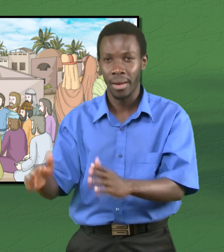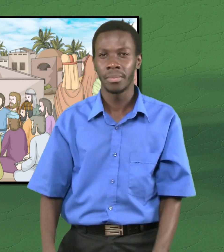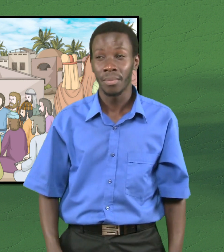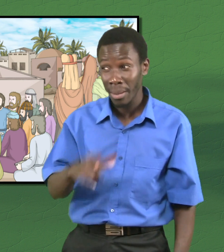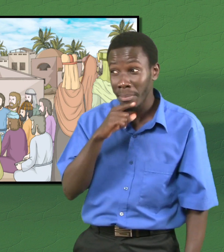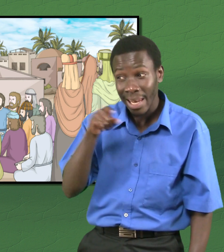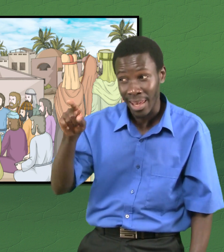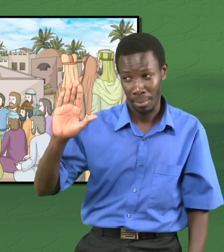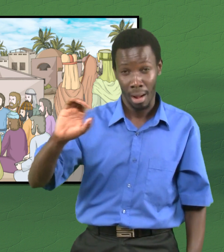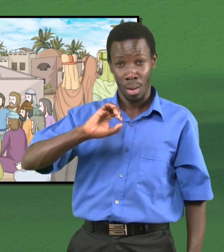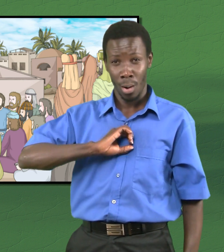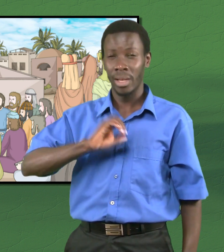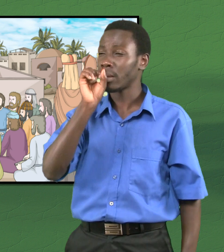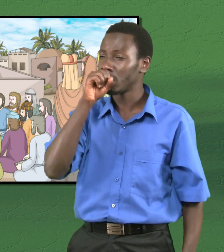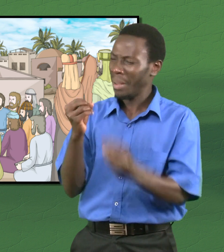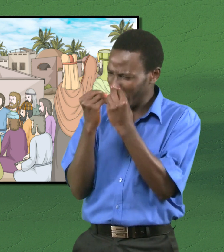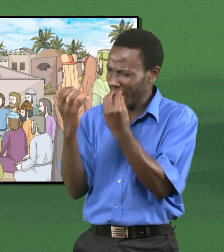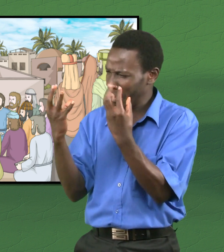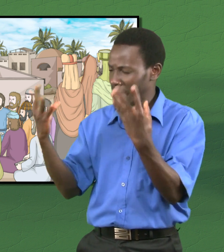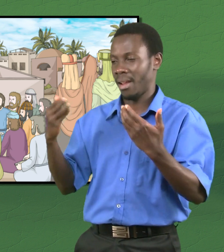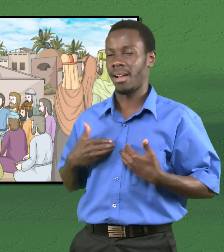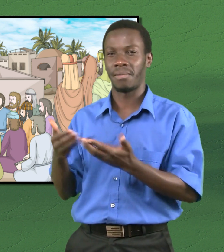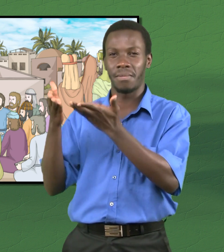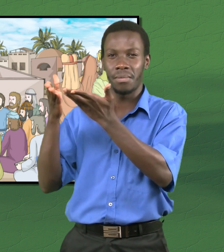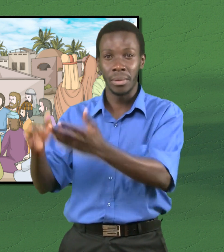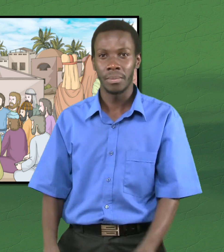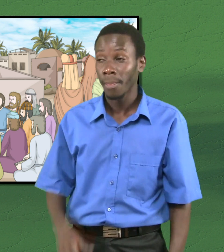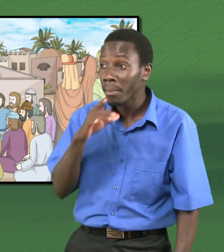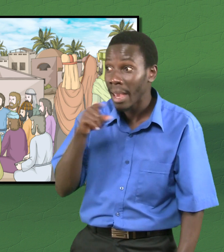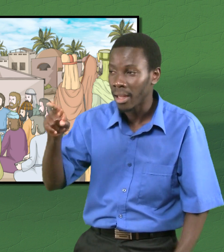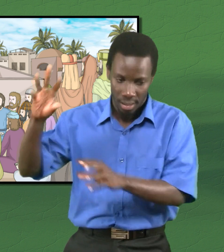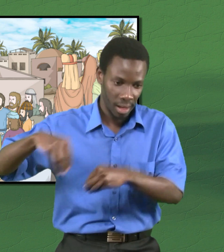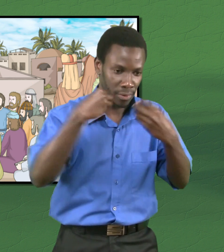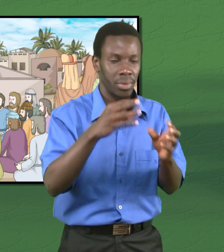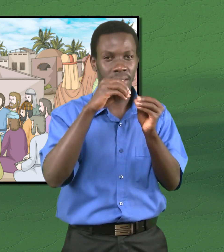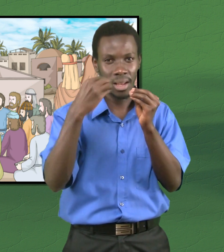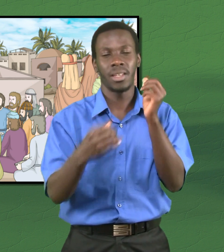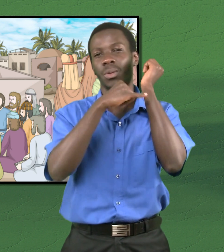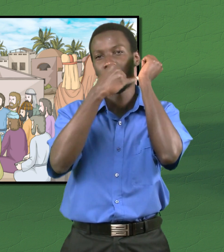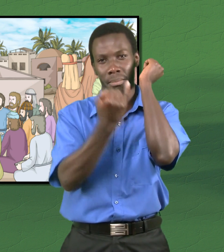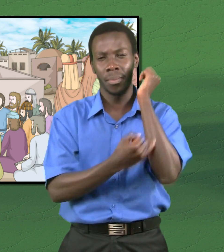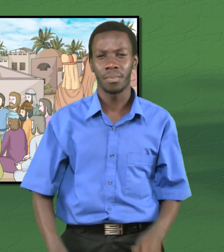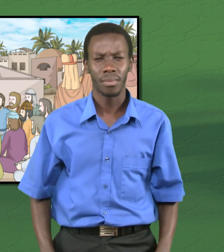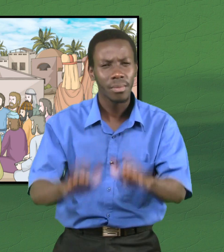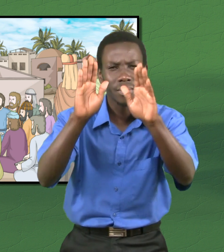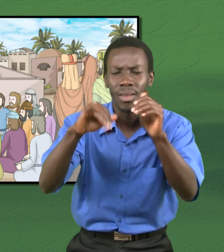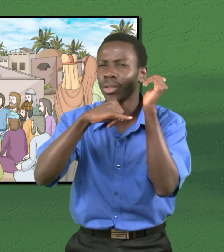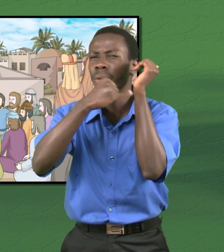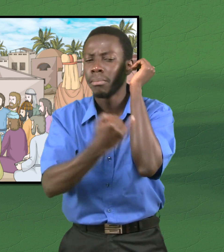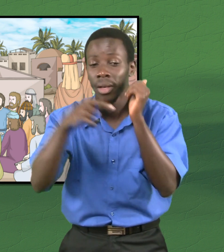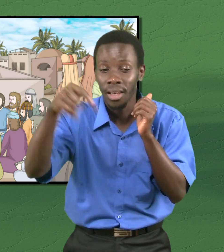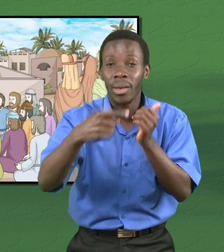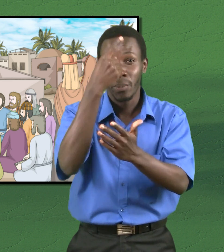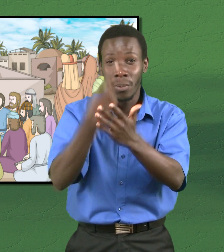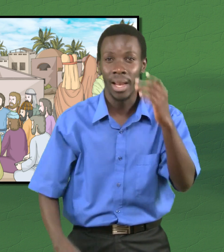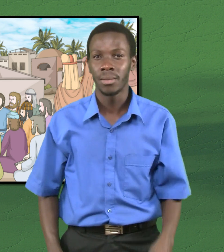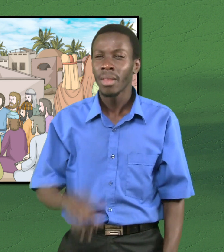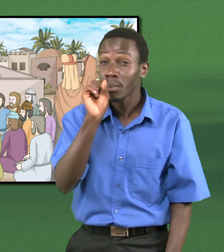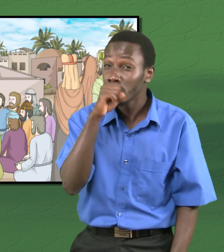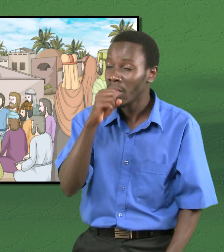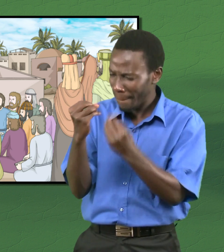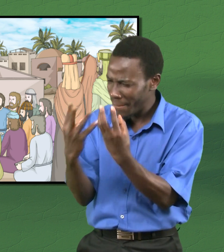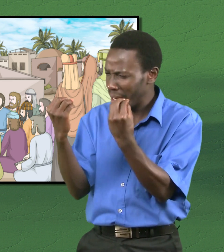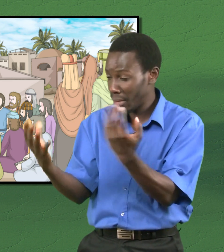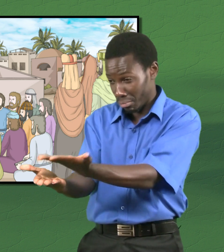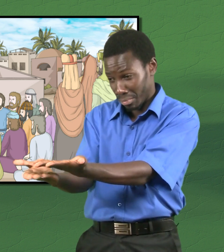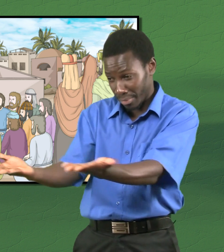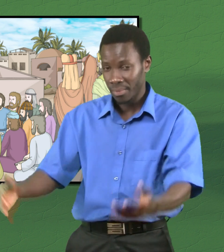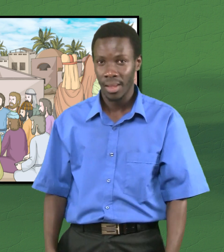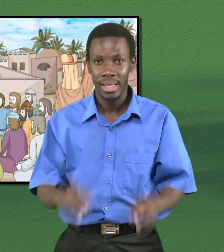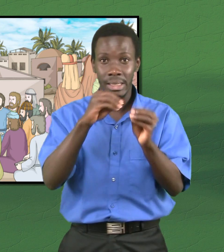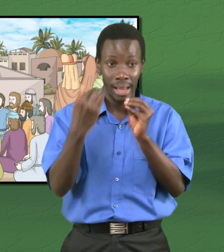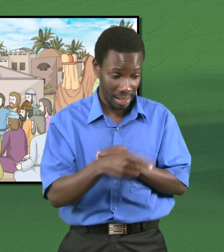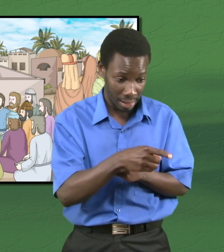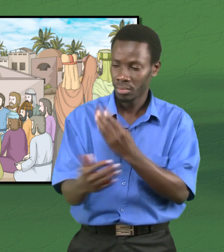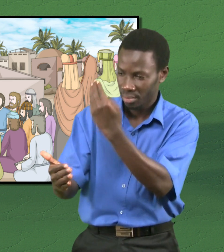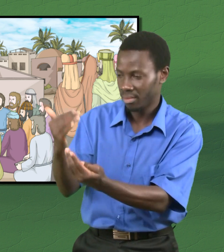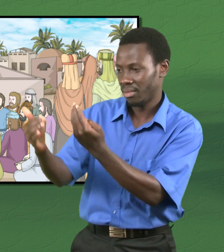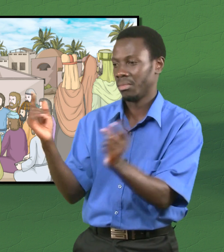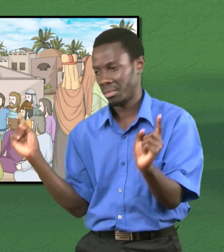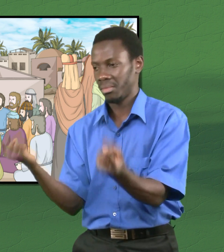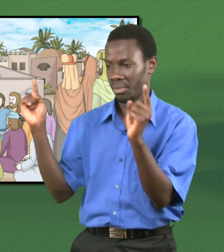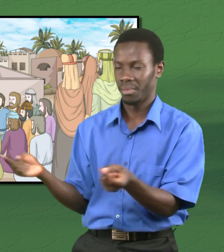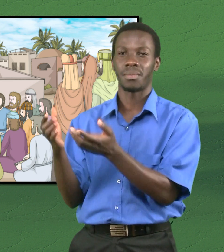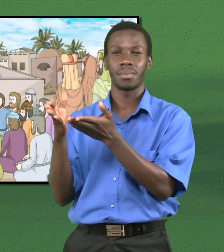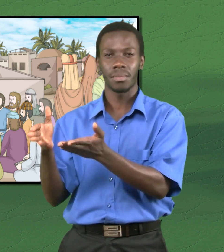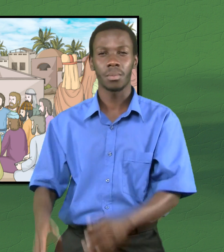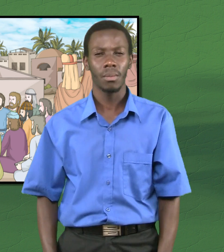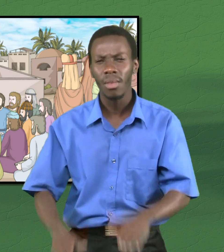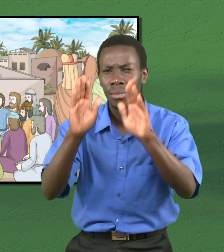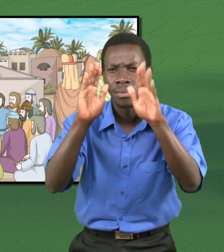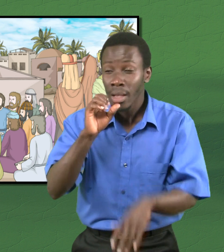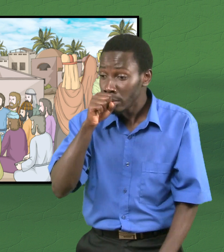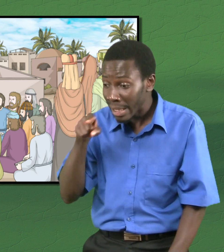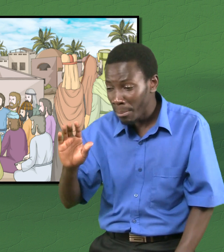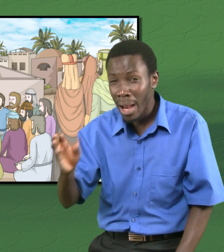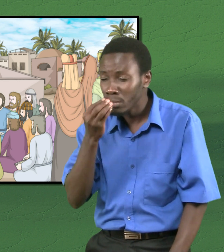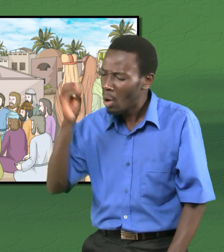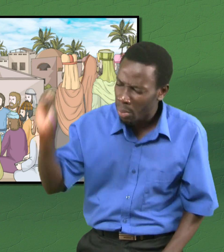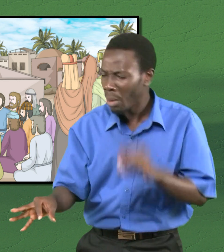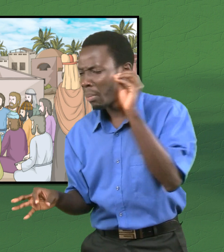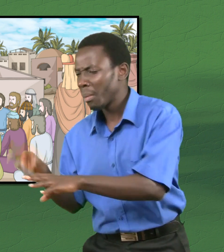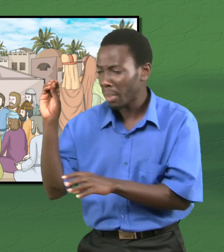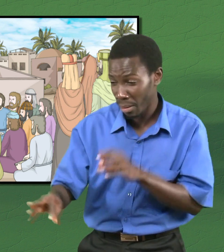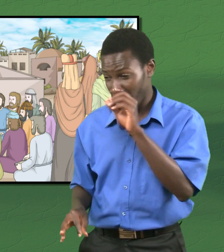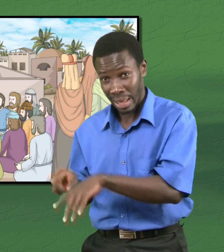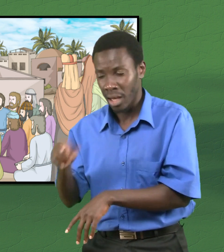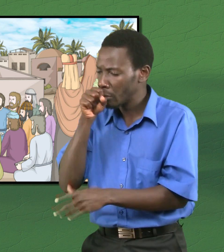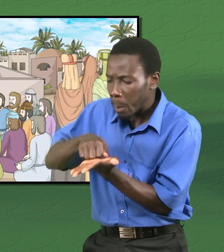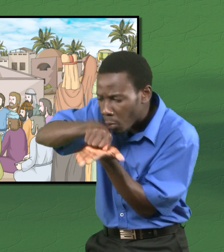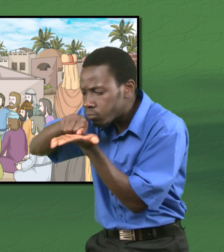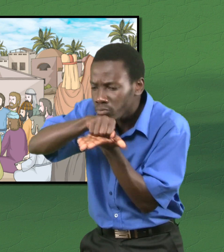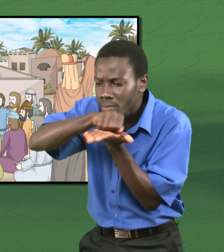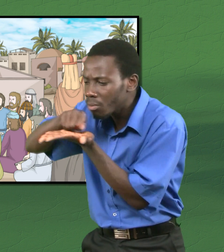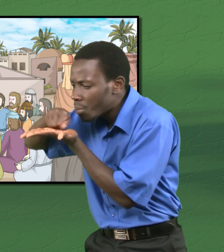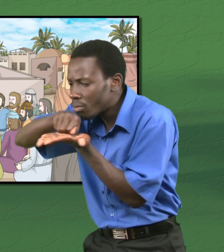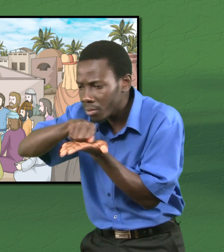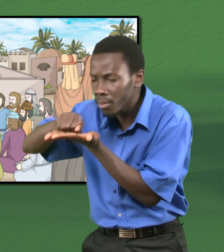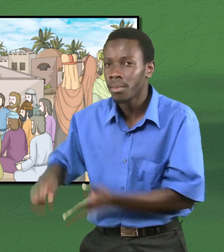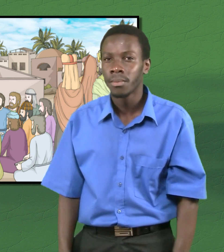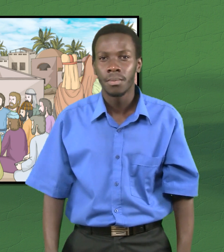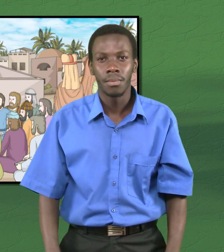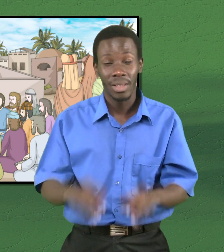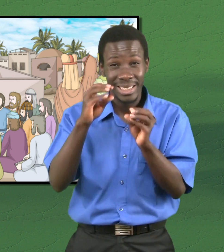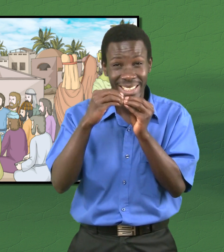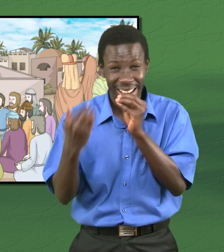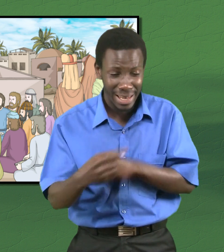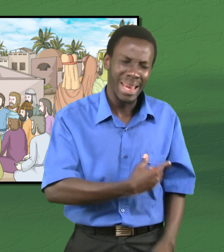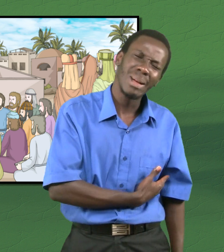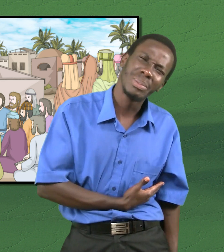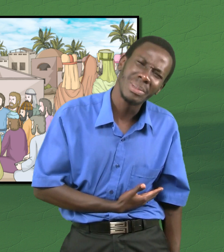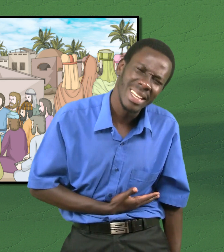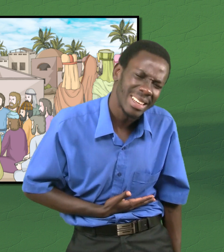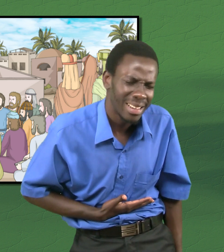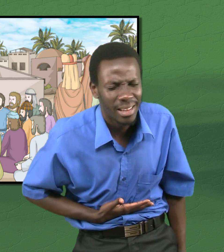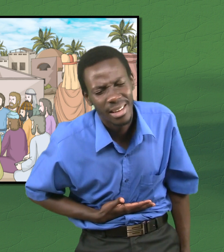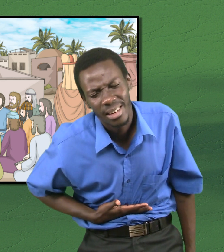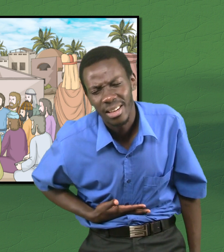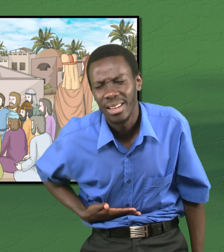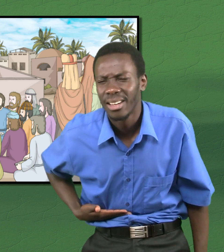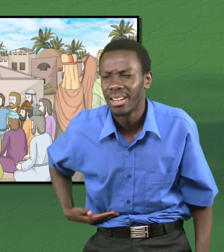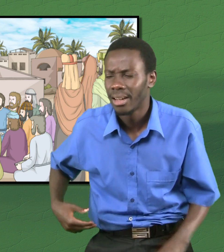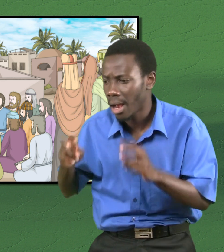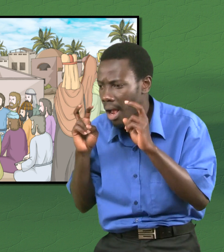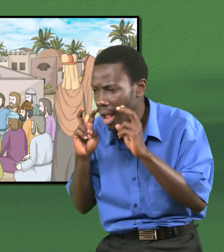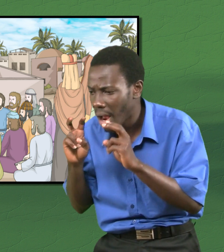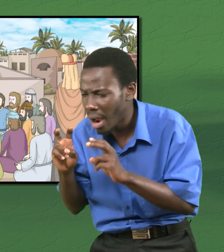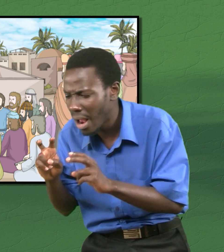So he went and hired himself out to a citizen of that country, who sent him into his fields to feed the pigs.